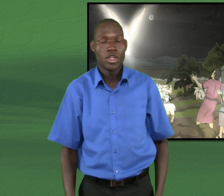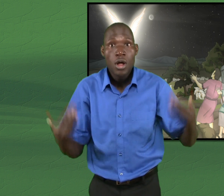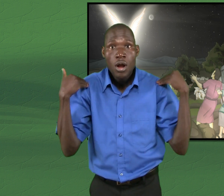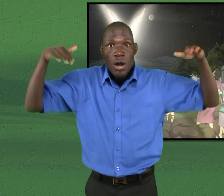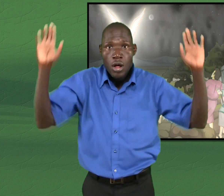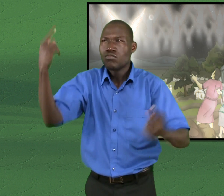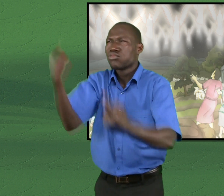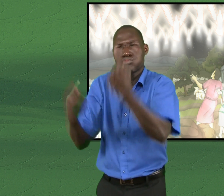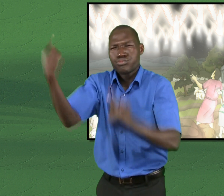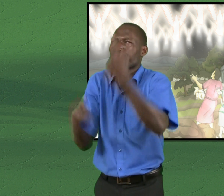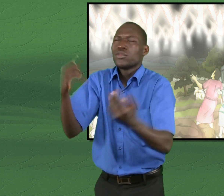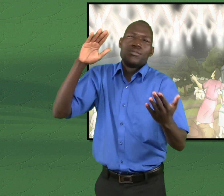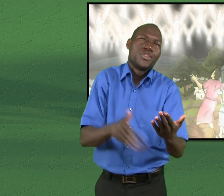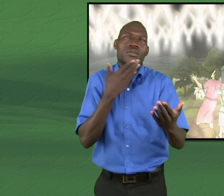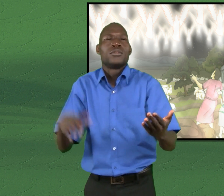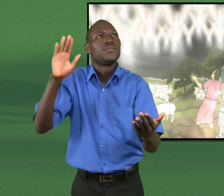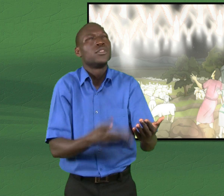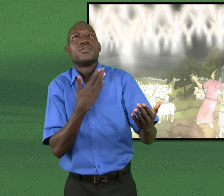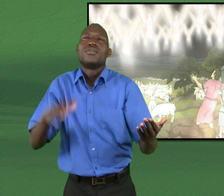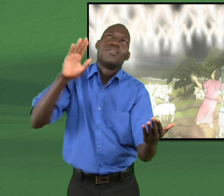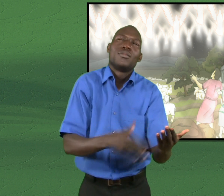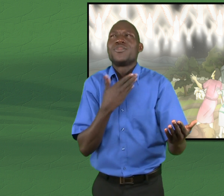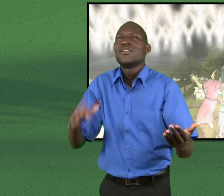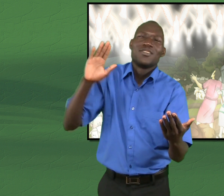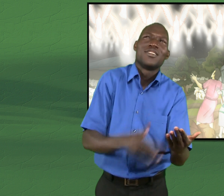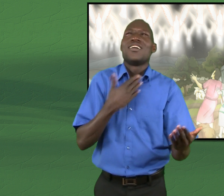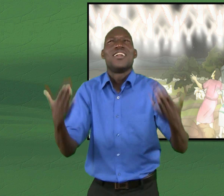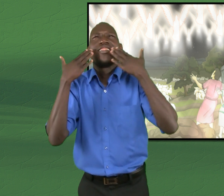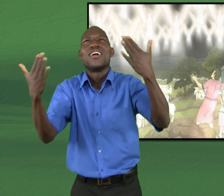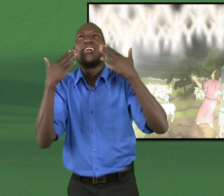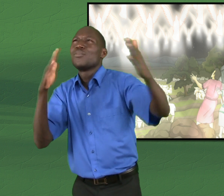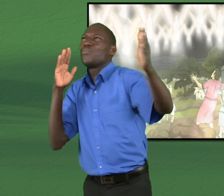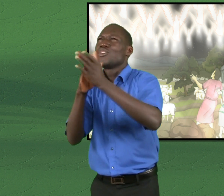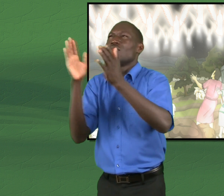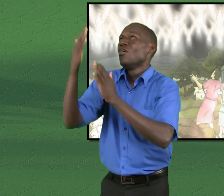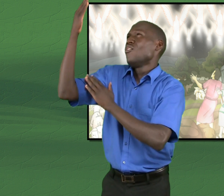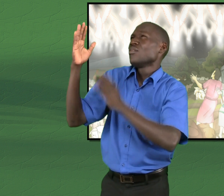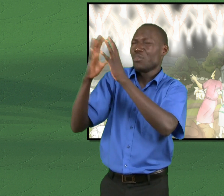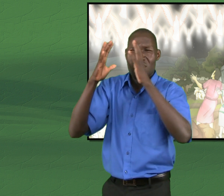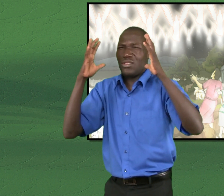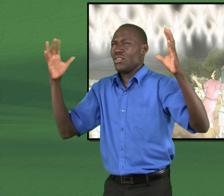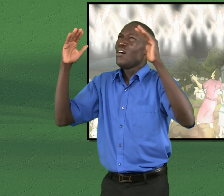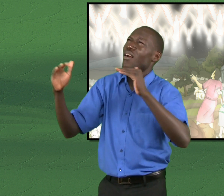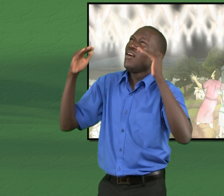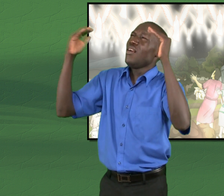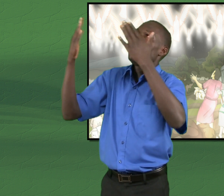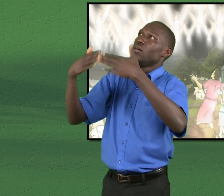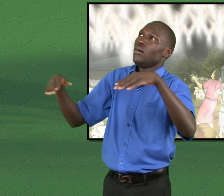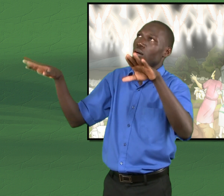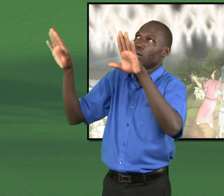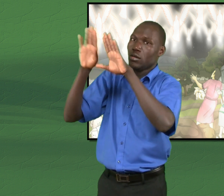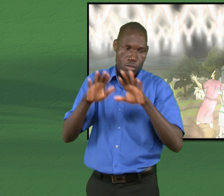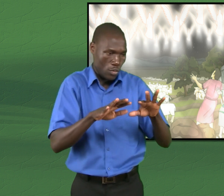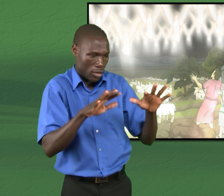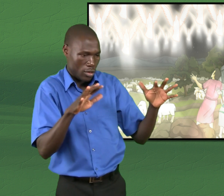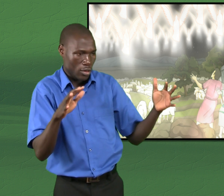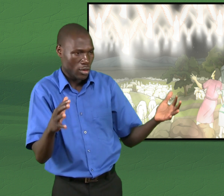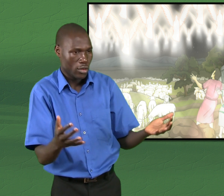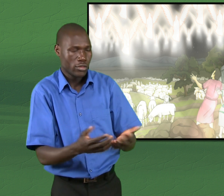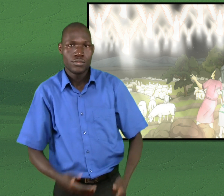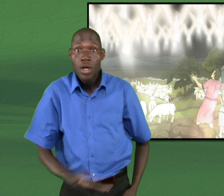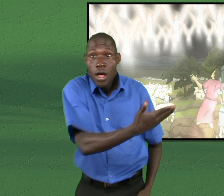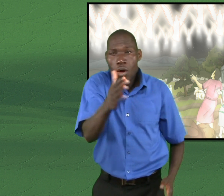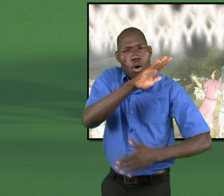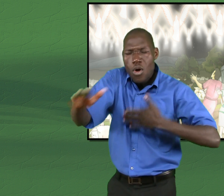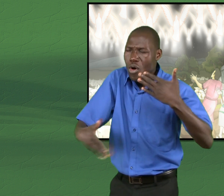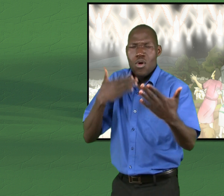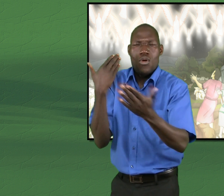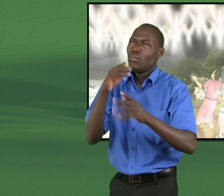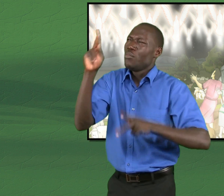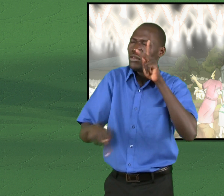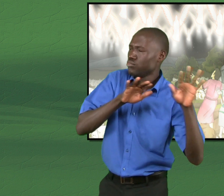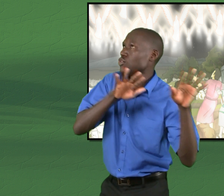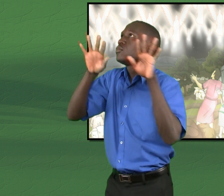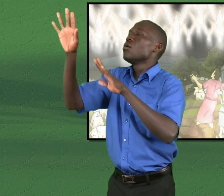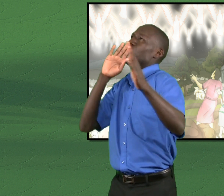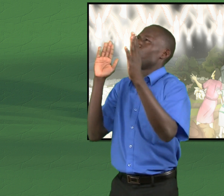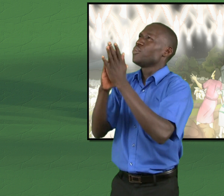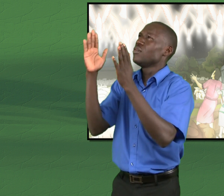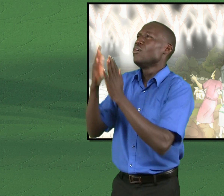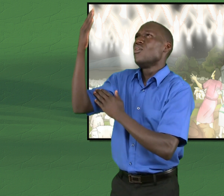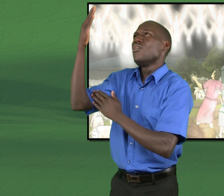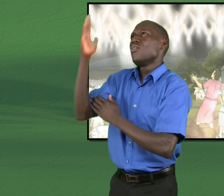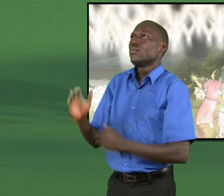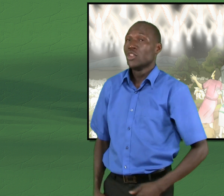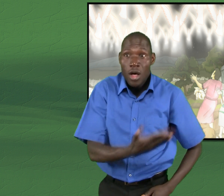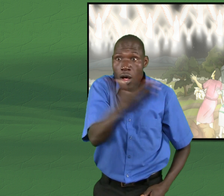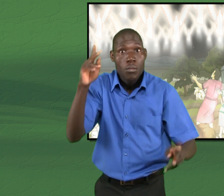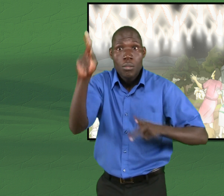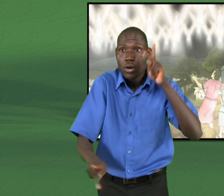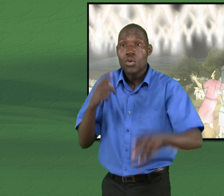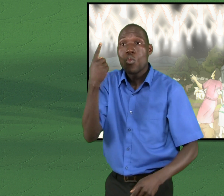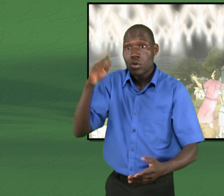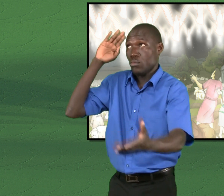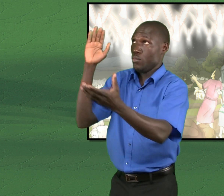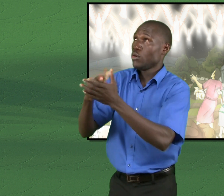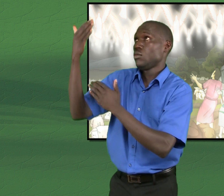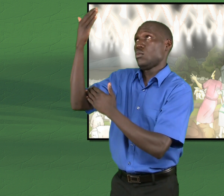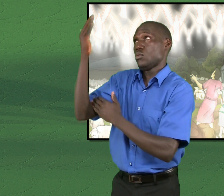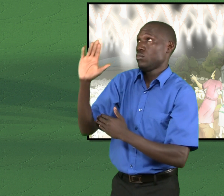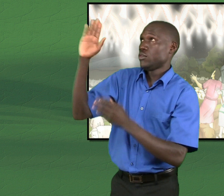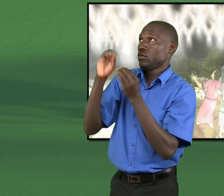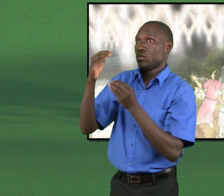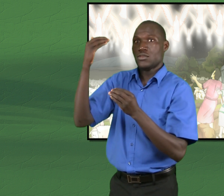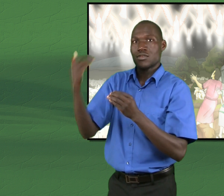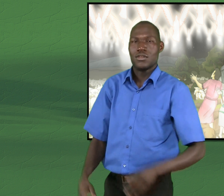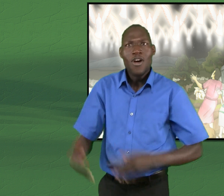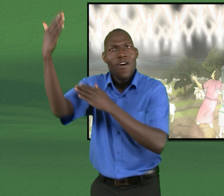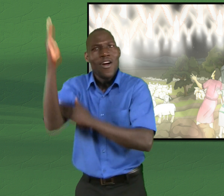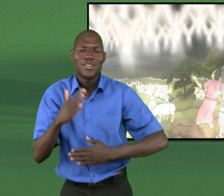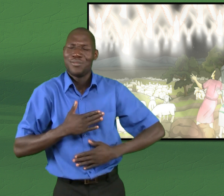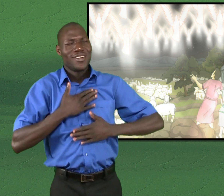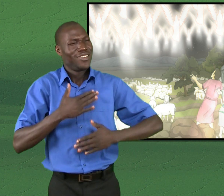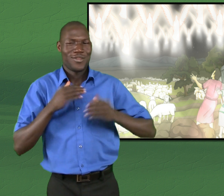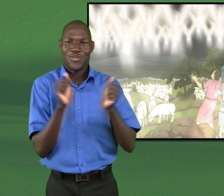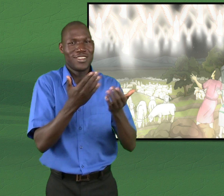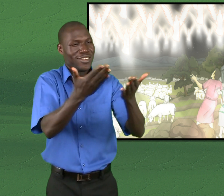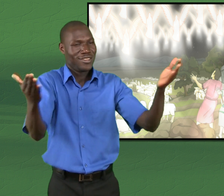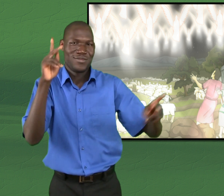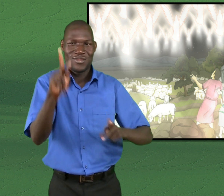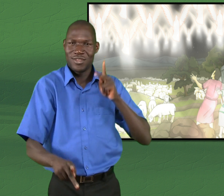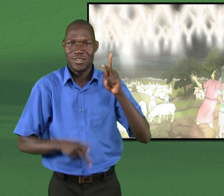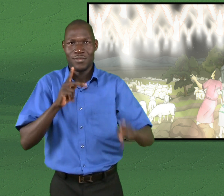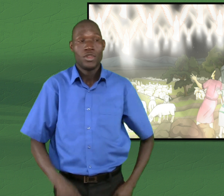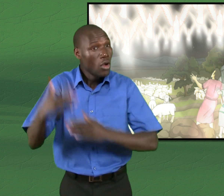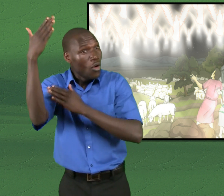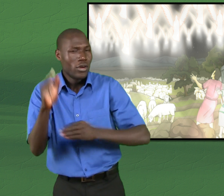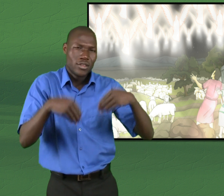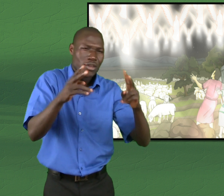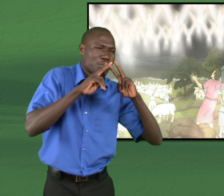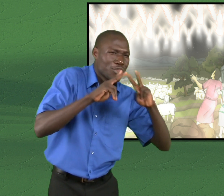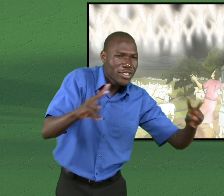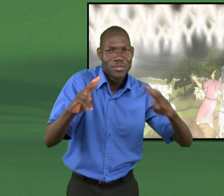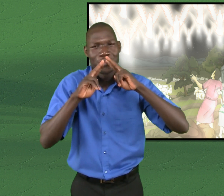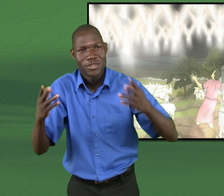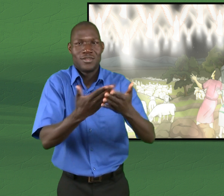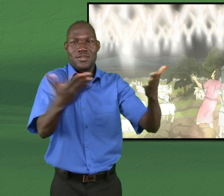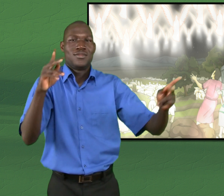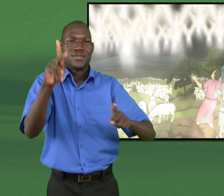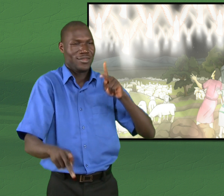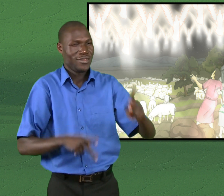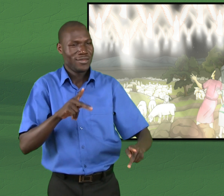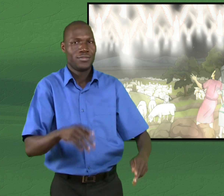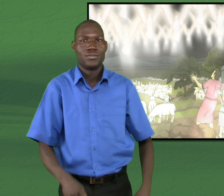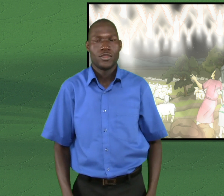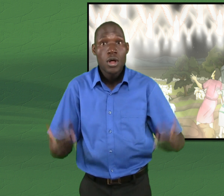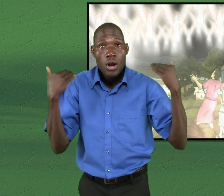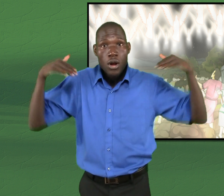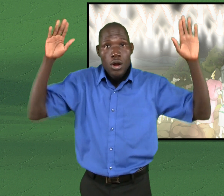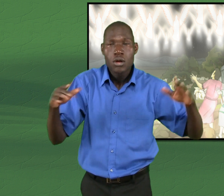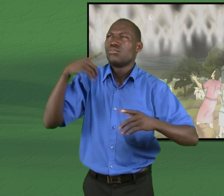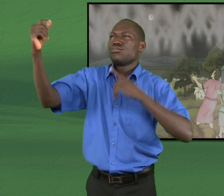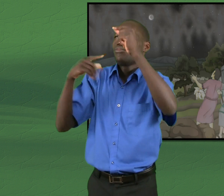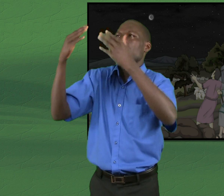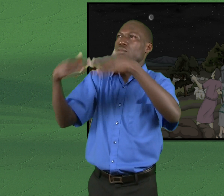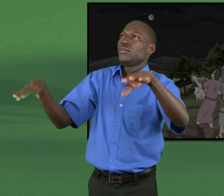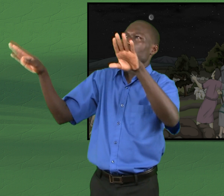And suddenly there appeared with the angel a great multitude of the heavenly host, praising God and saying: “Glory to God in the highest, and on earth peace to men on whom His favor rests!”